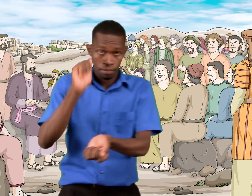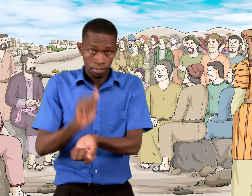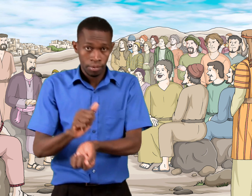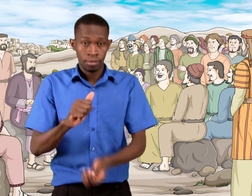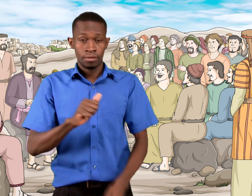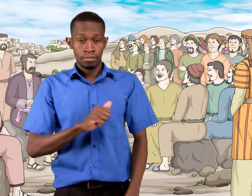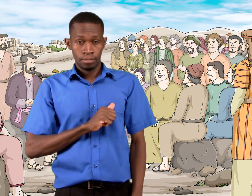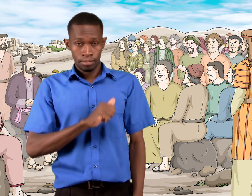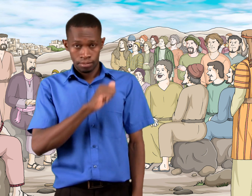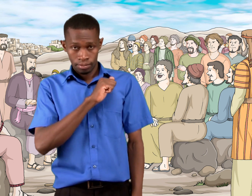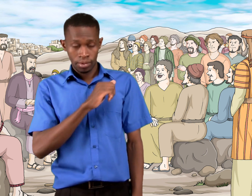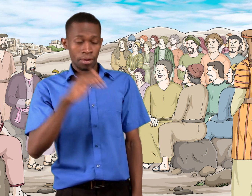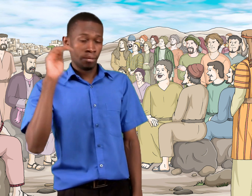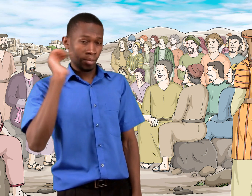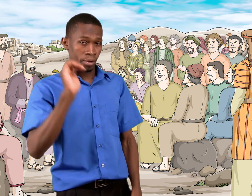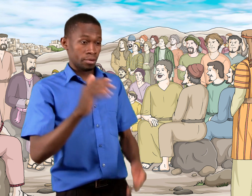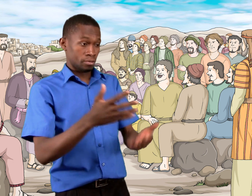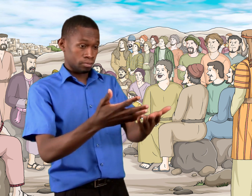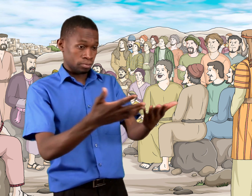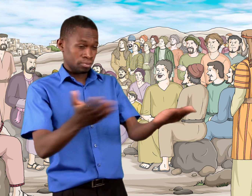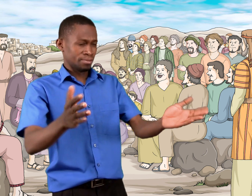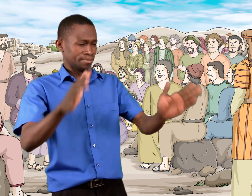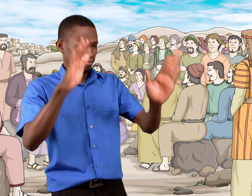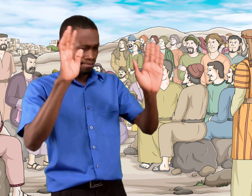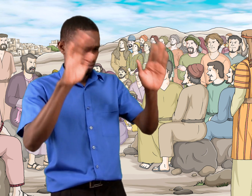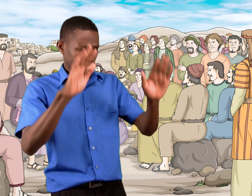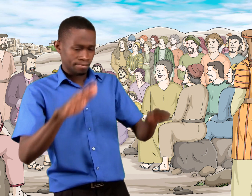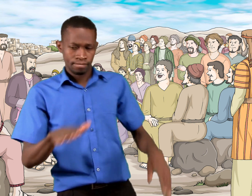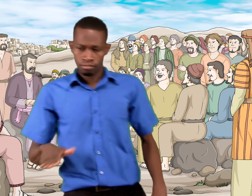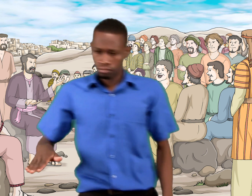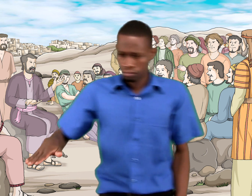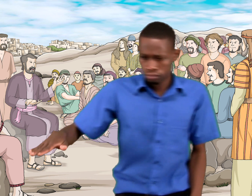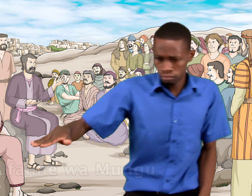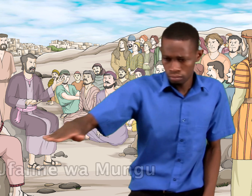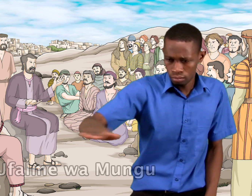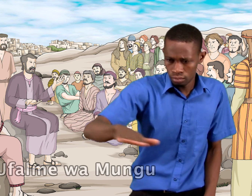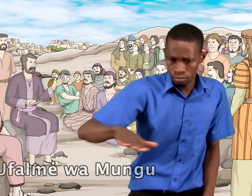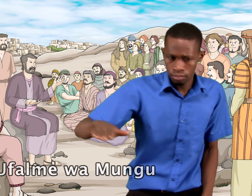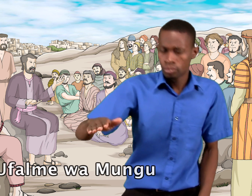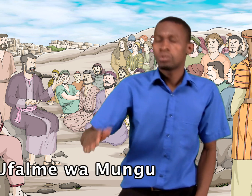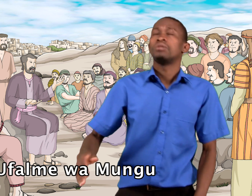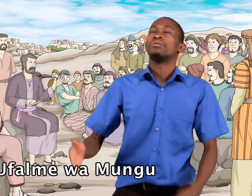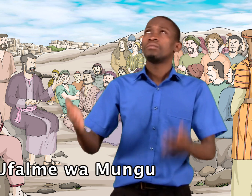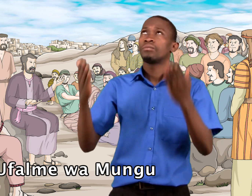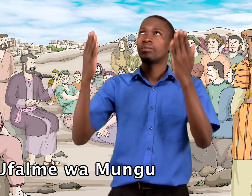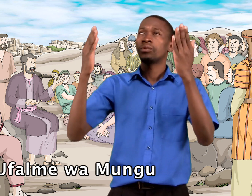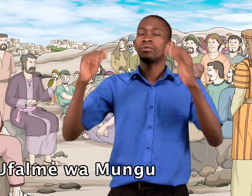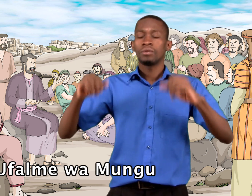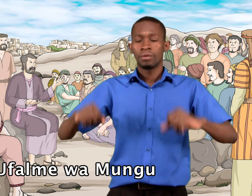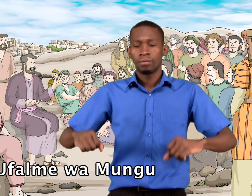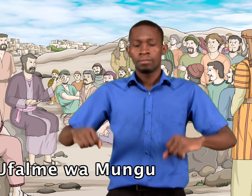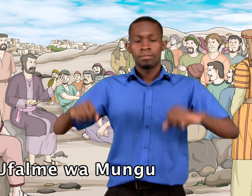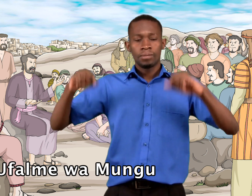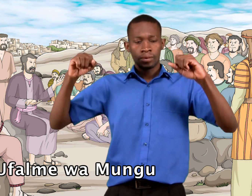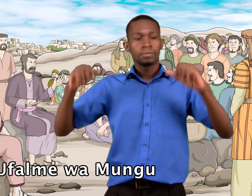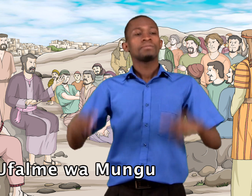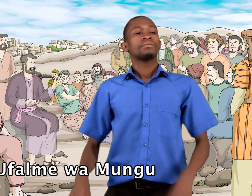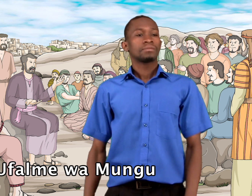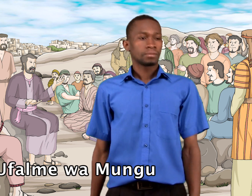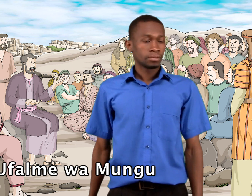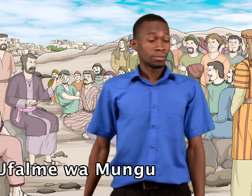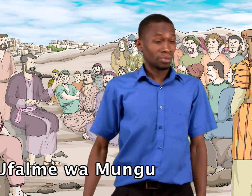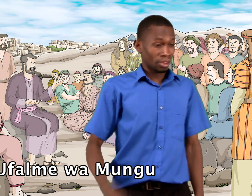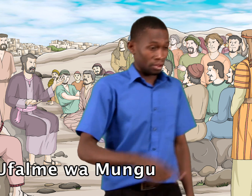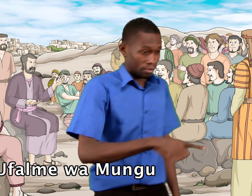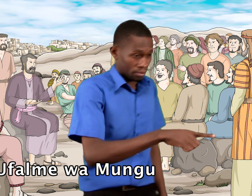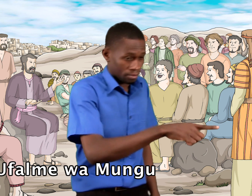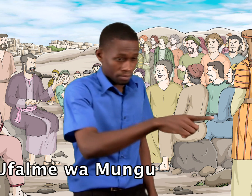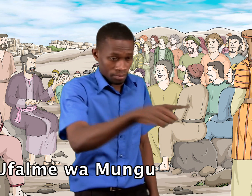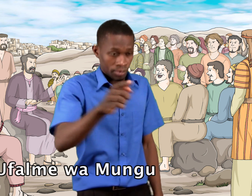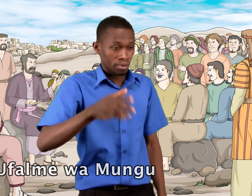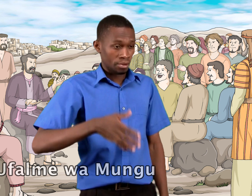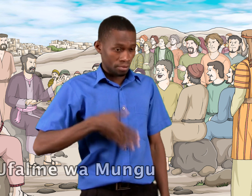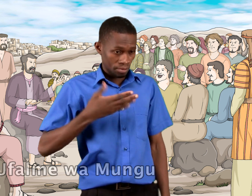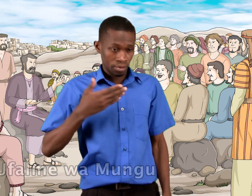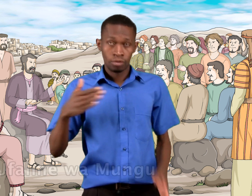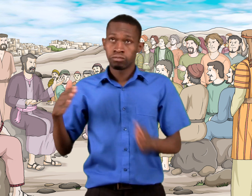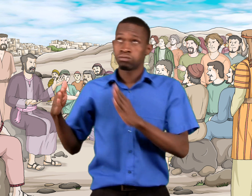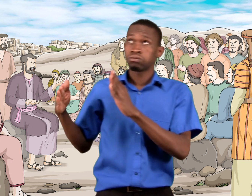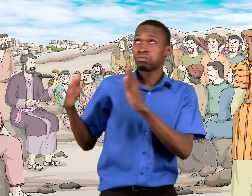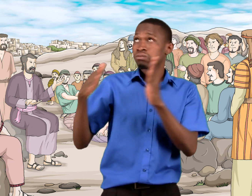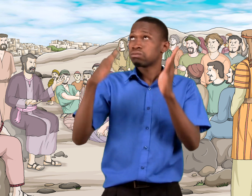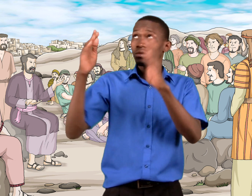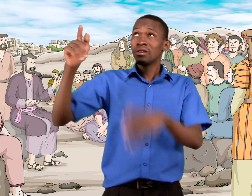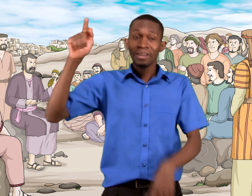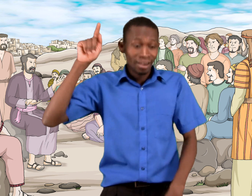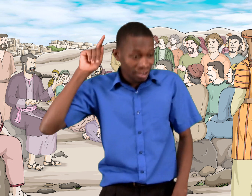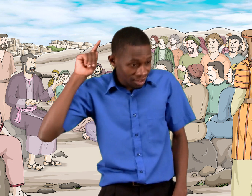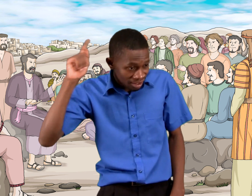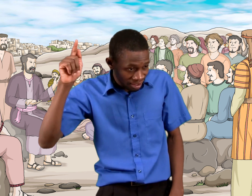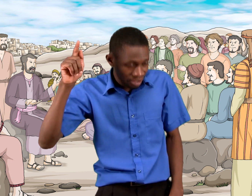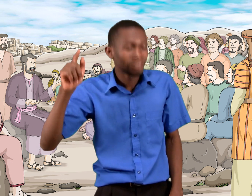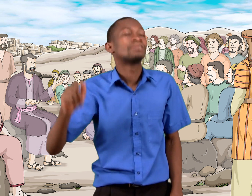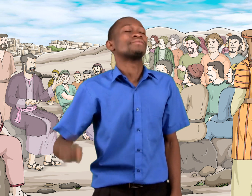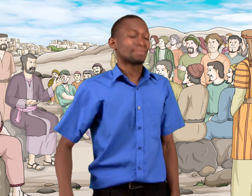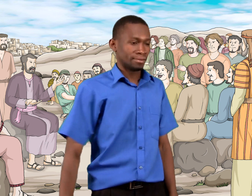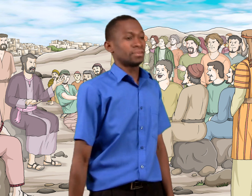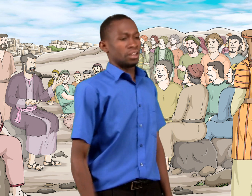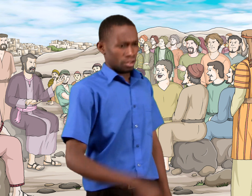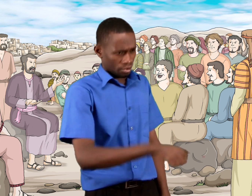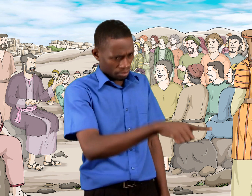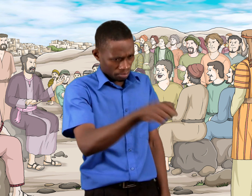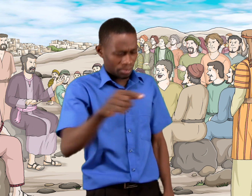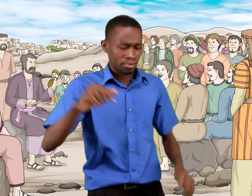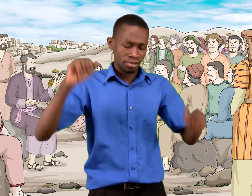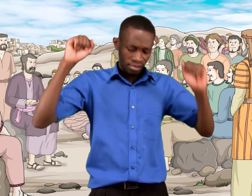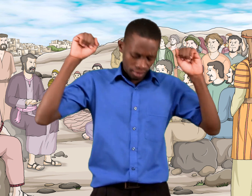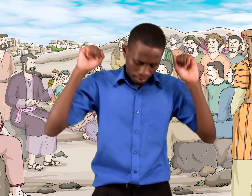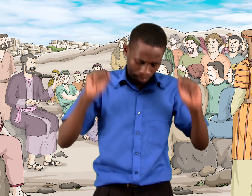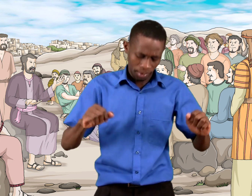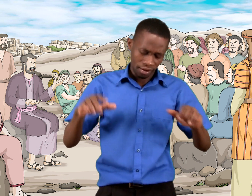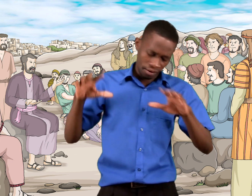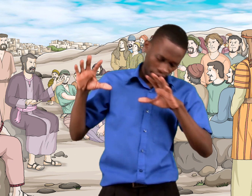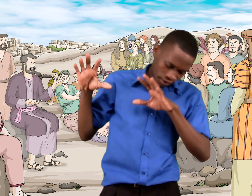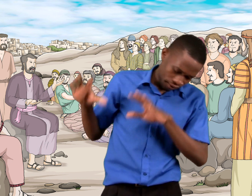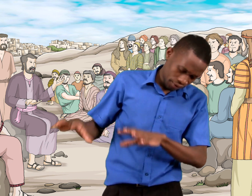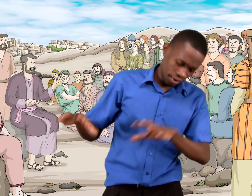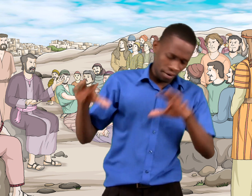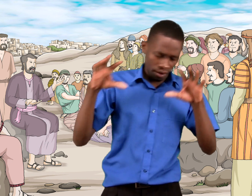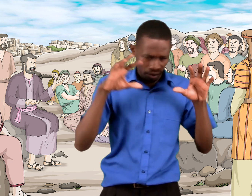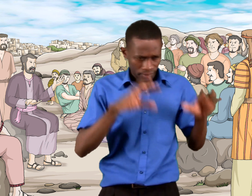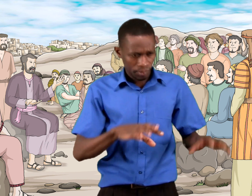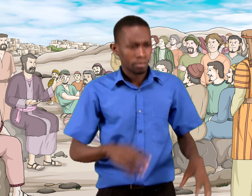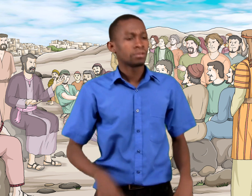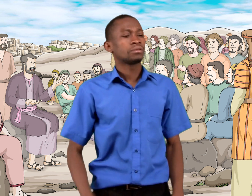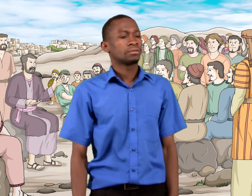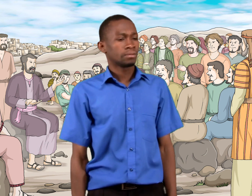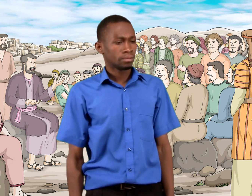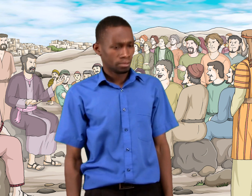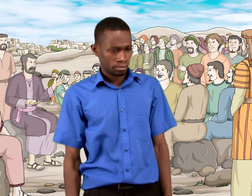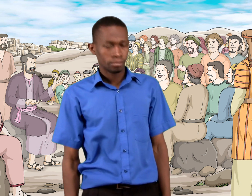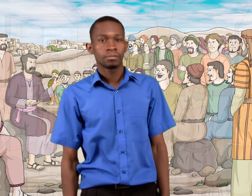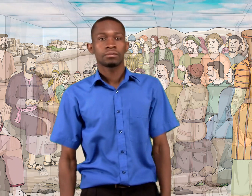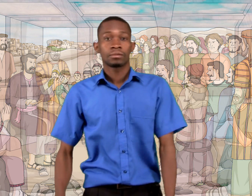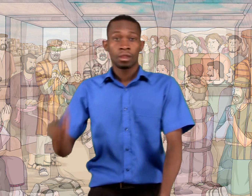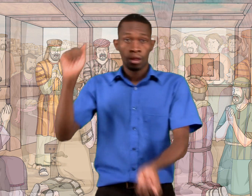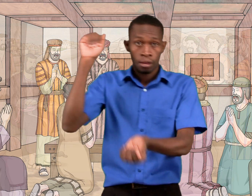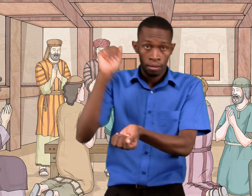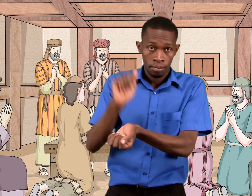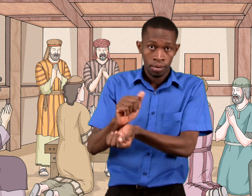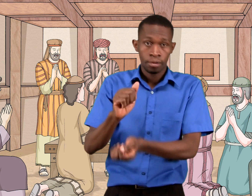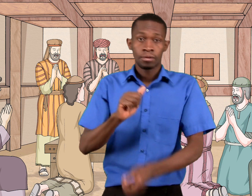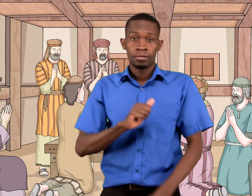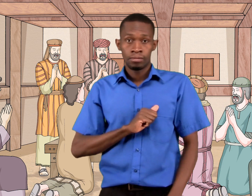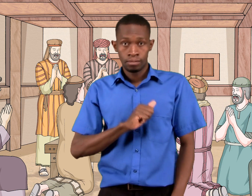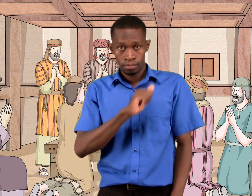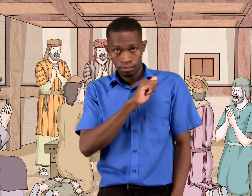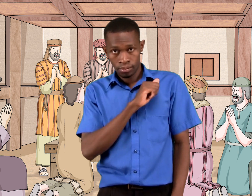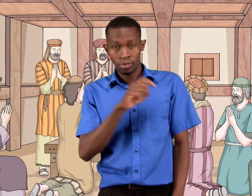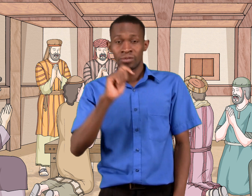“We must endure many hardships to enter the kingdom of God,” they said.